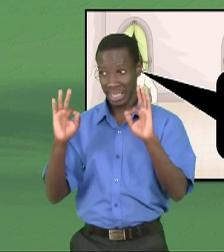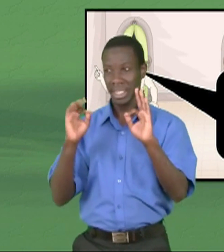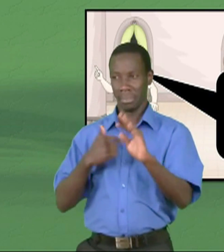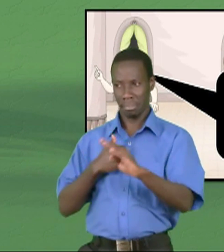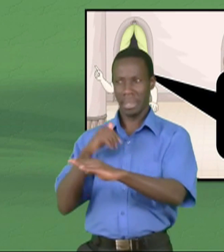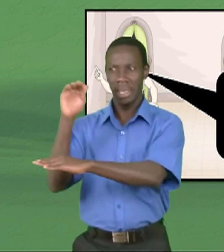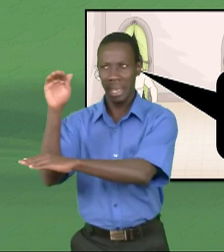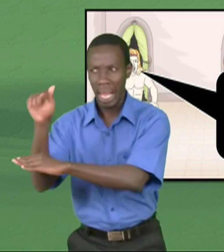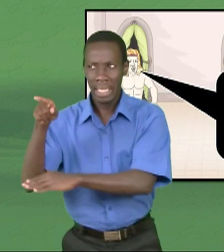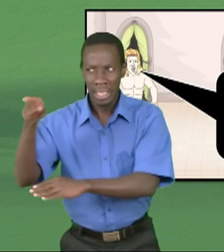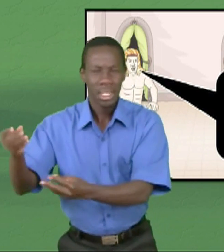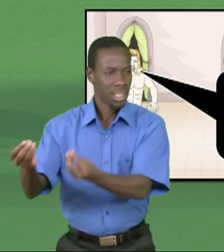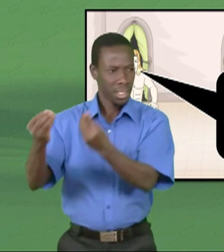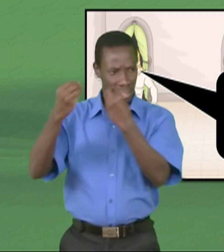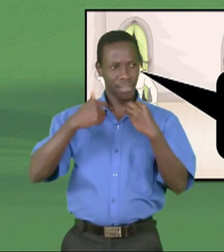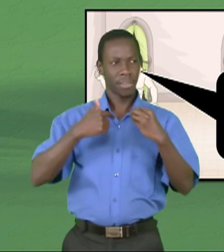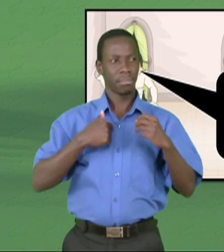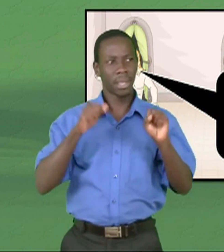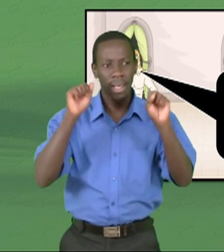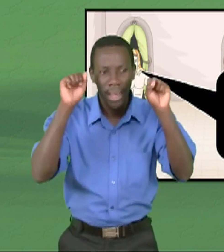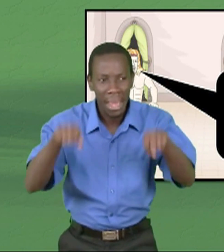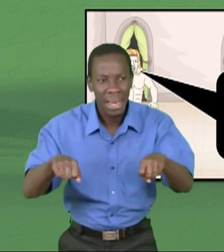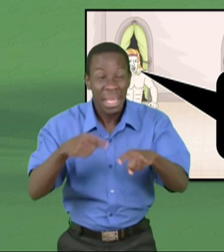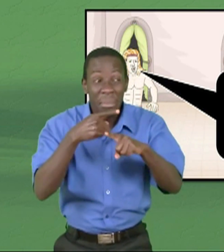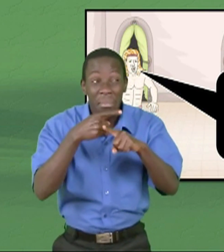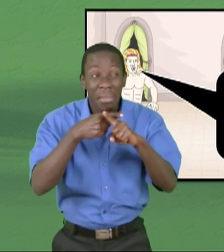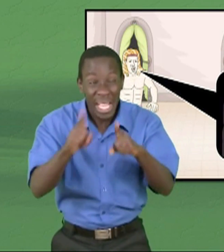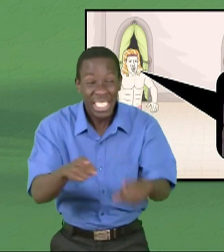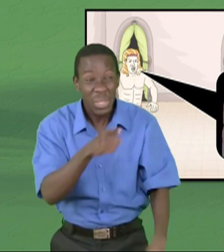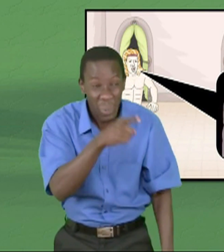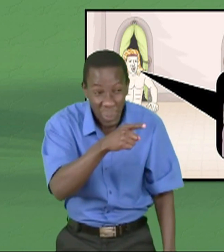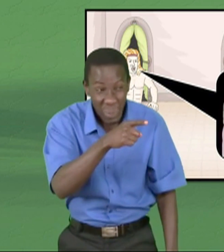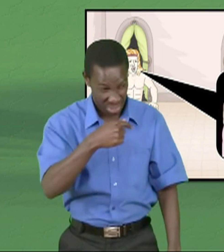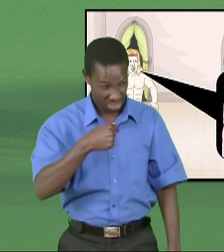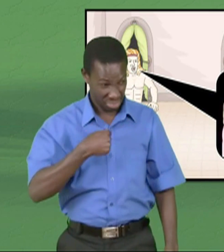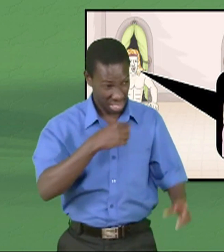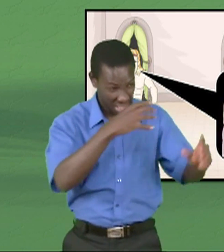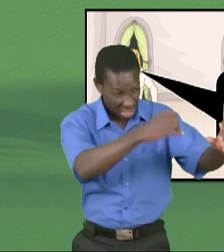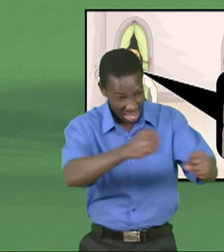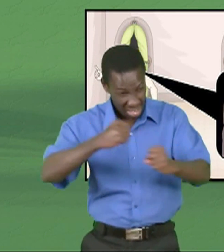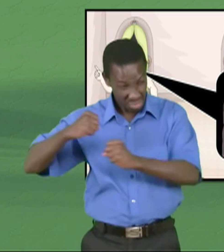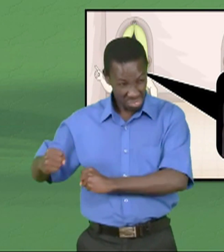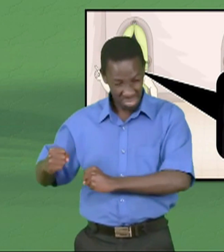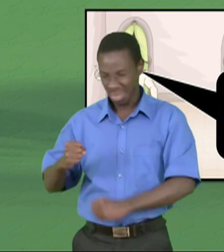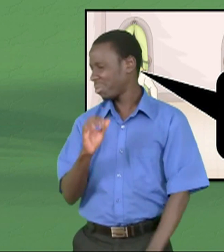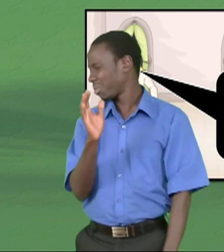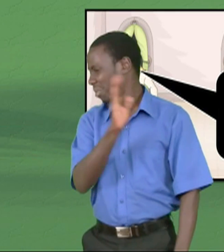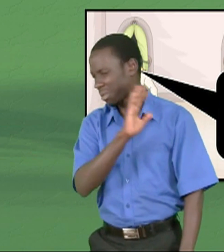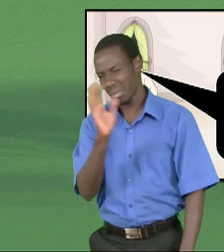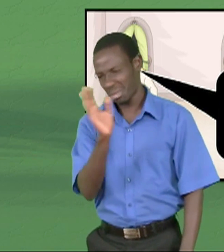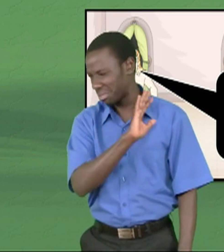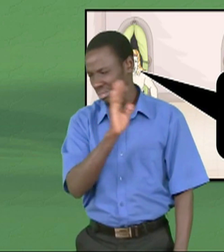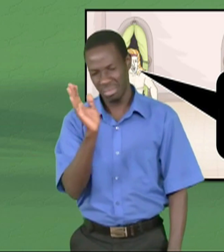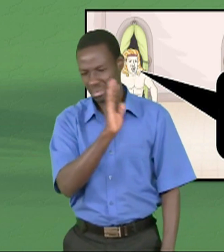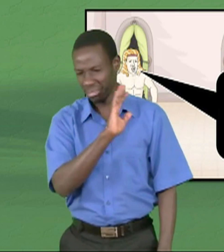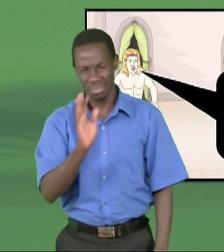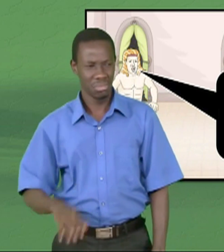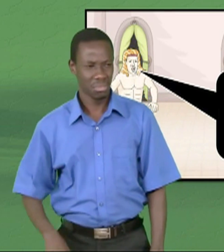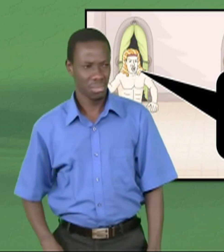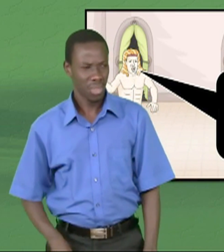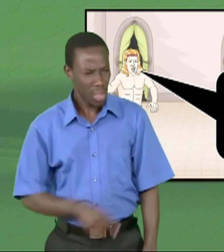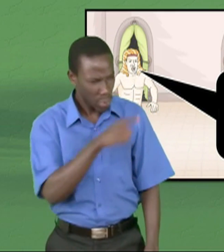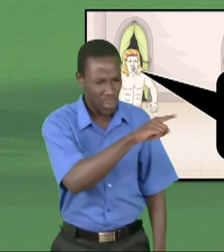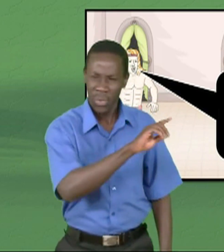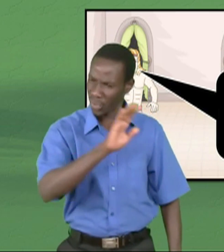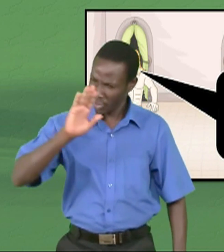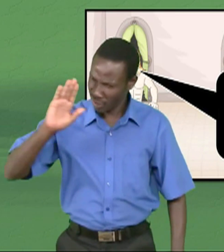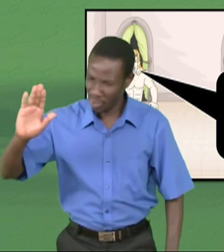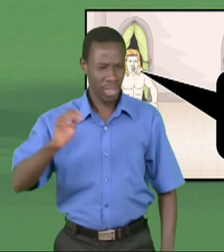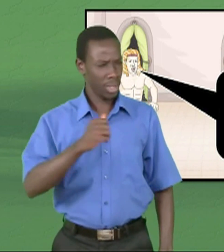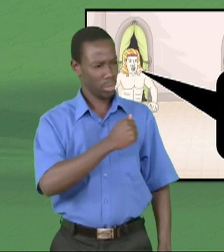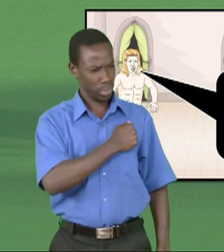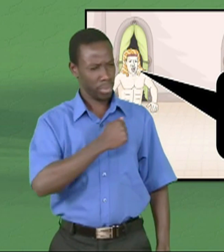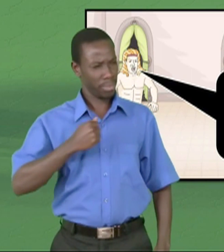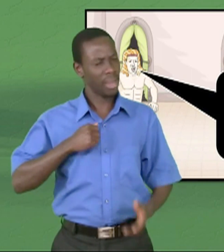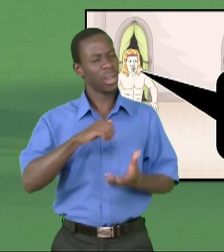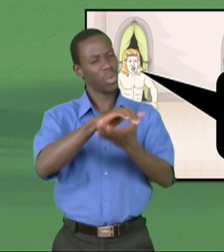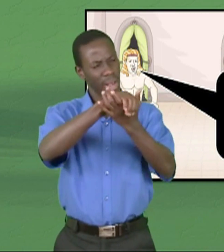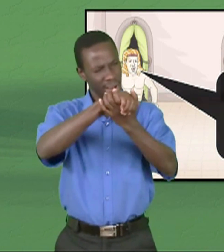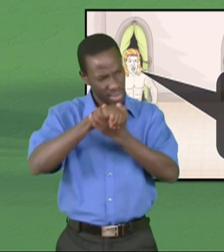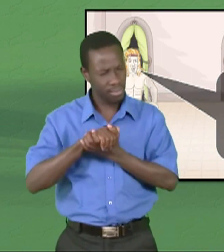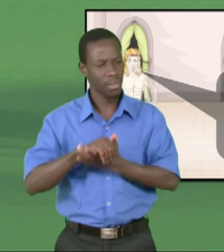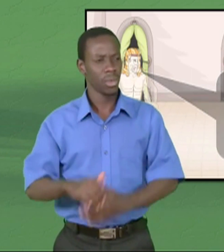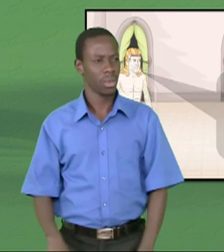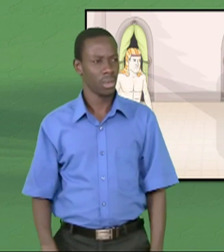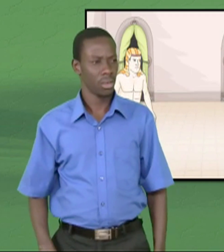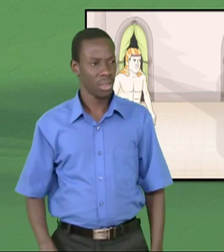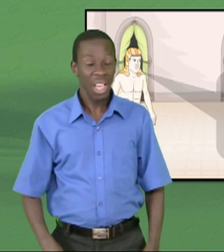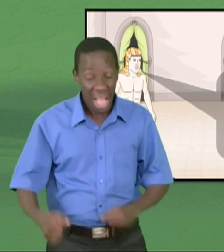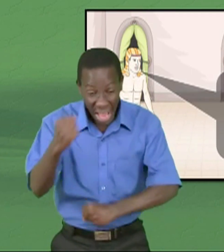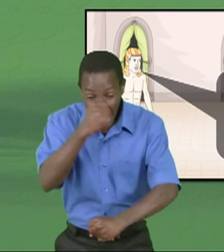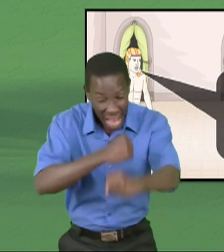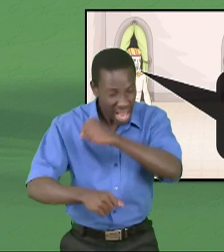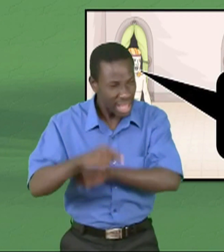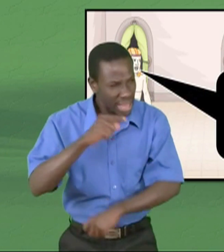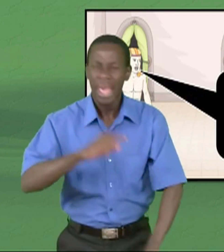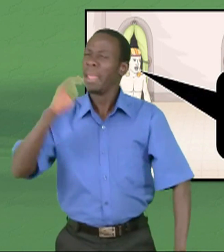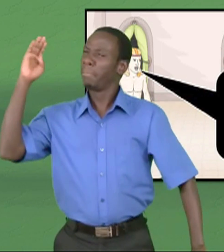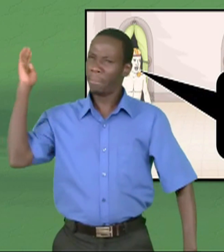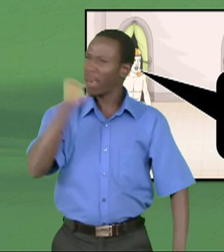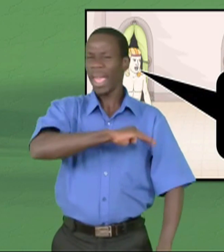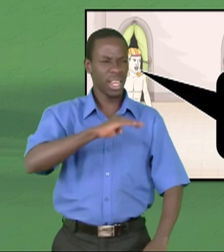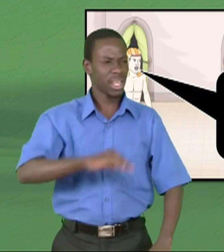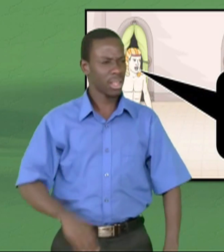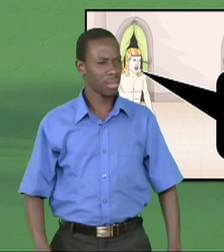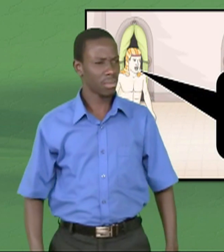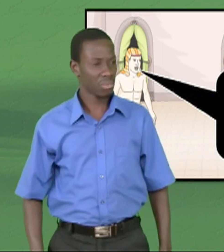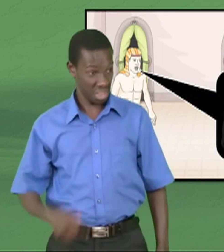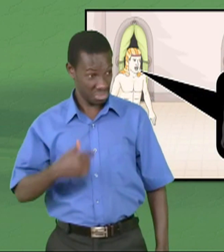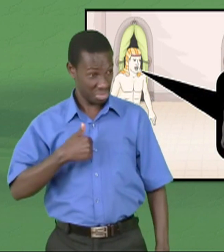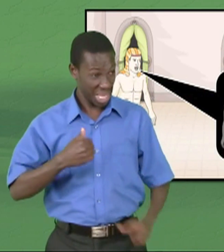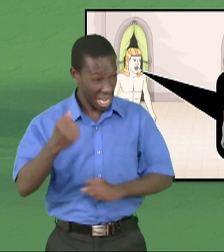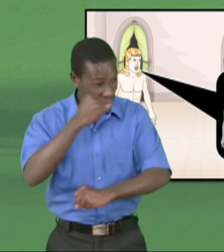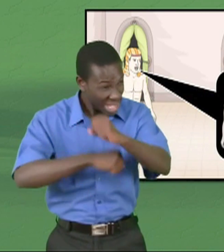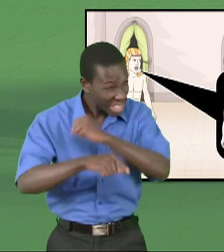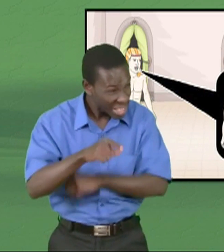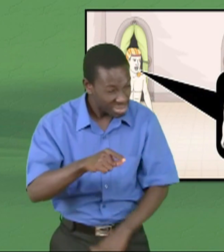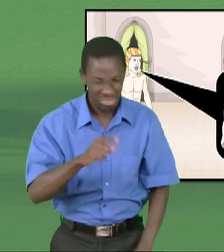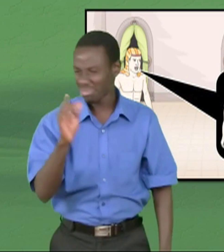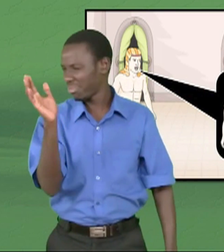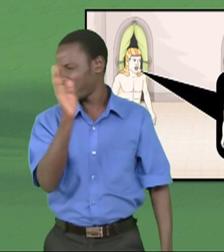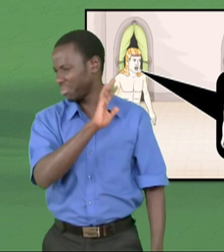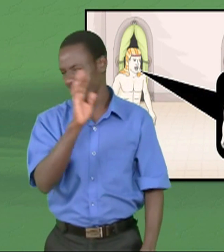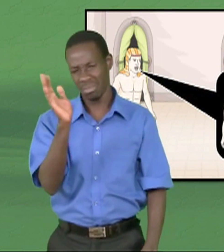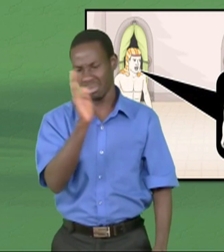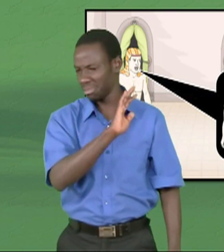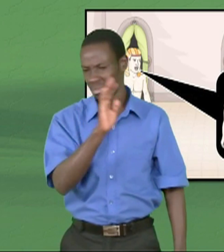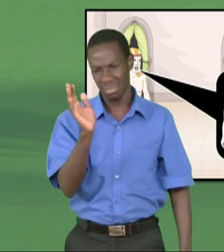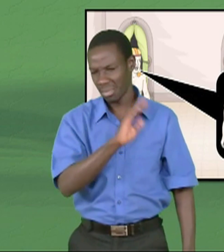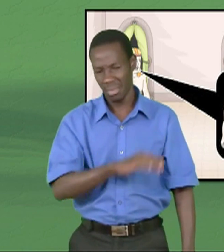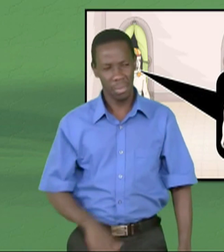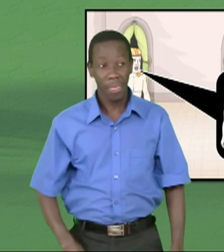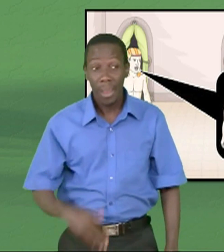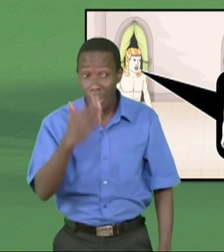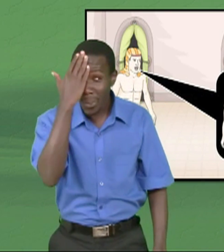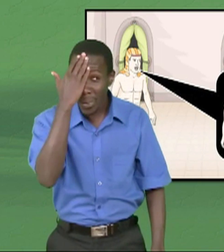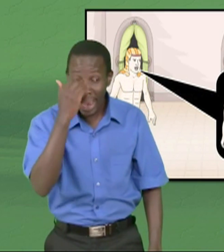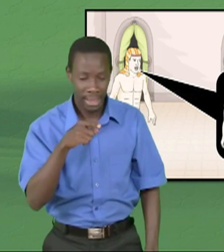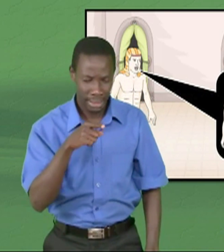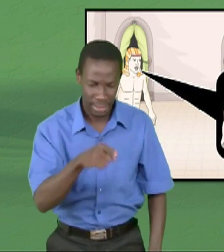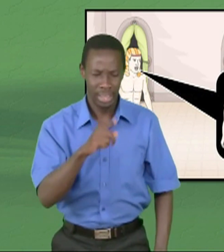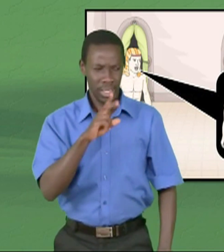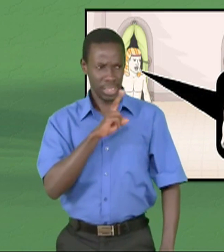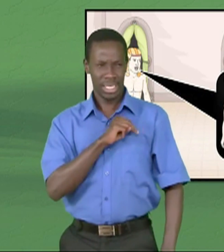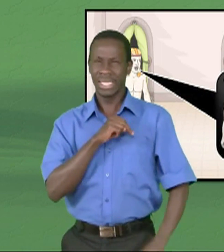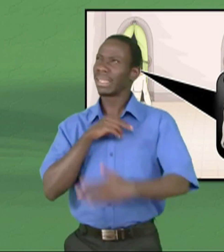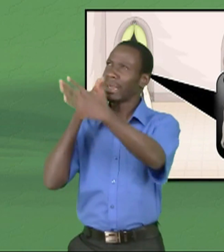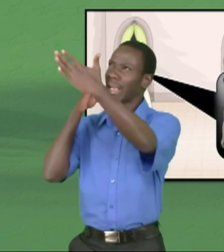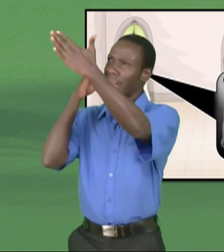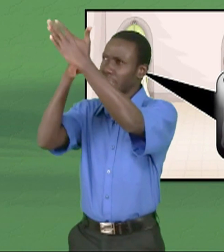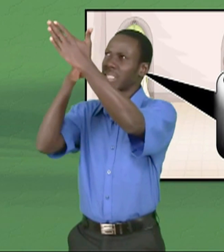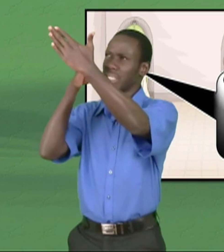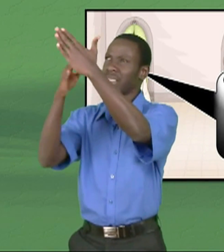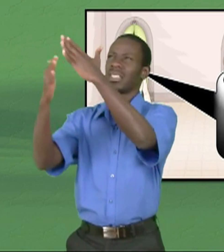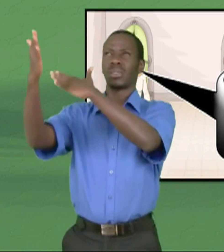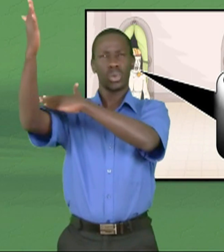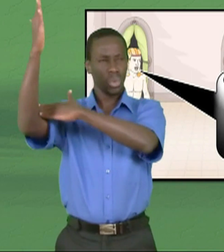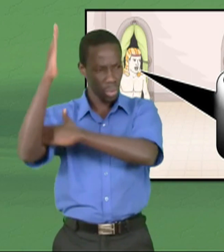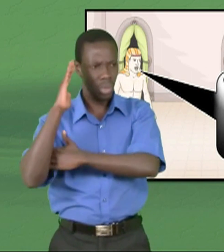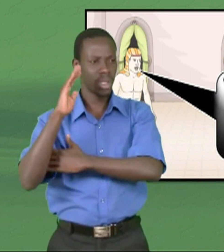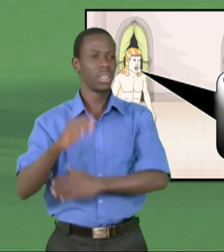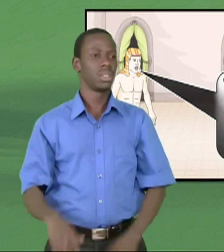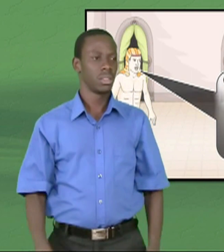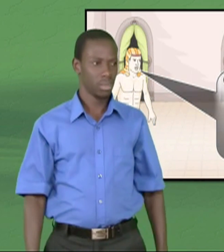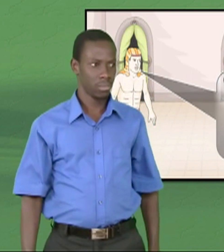He has withheld nothing from me except you, because you are his wife.